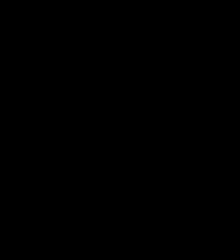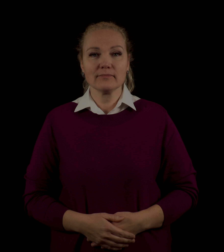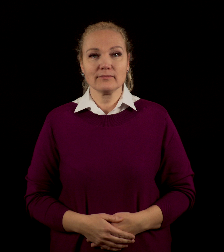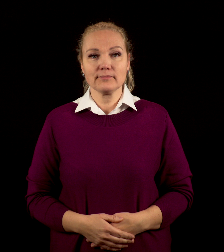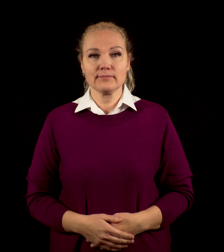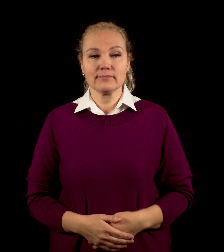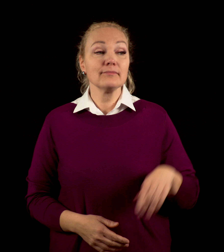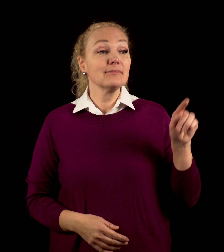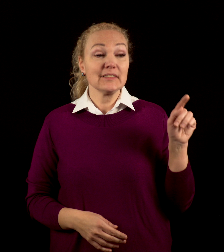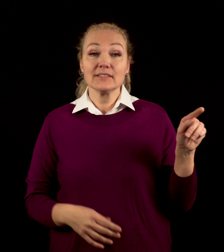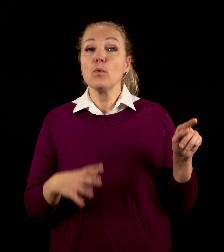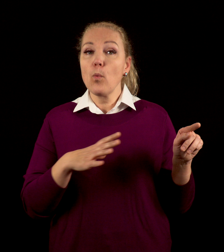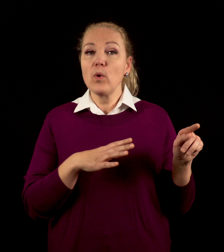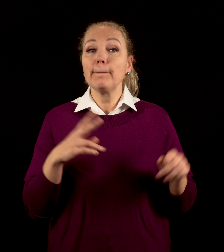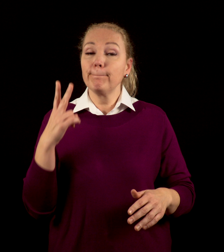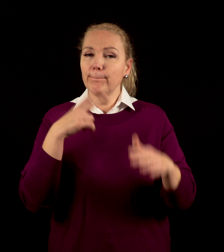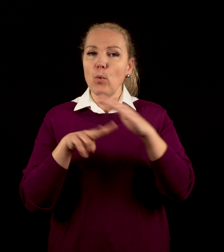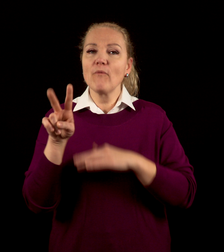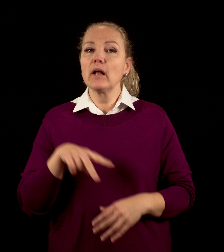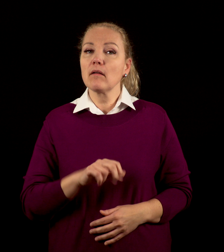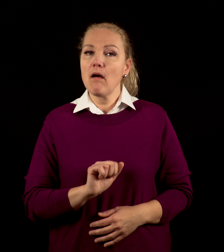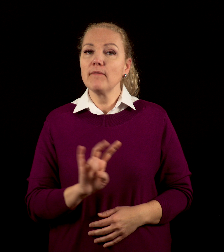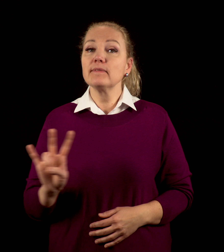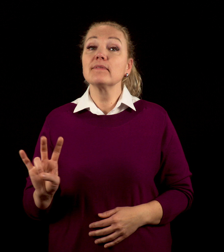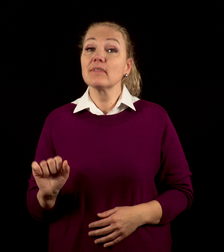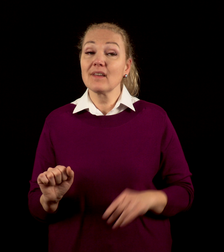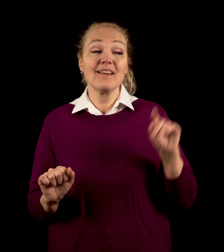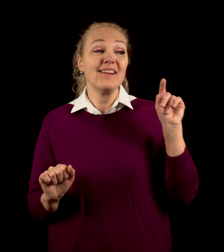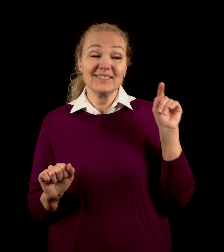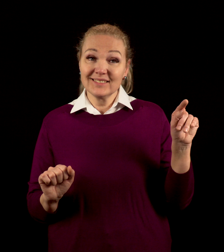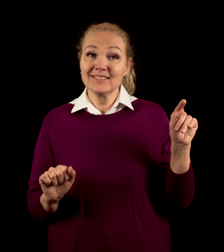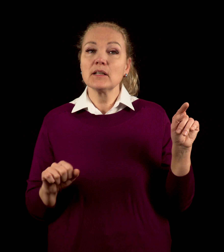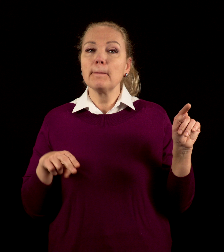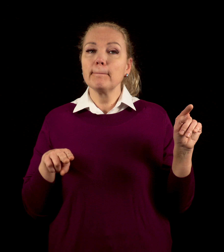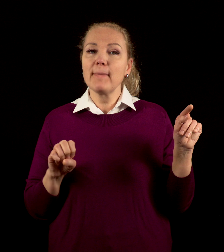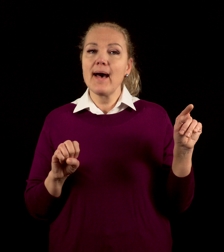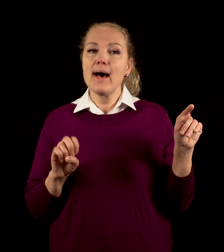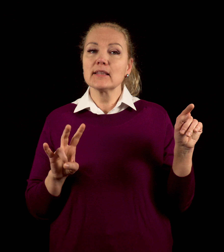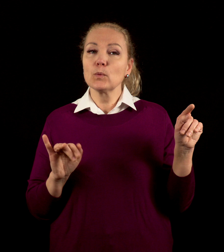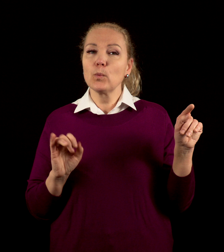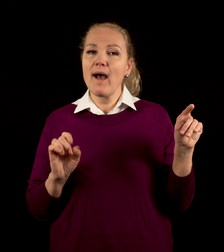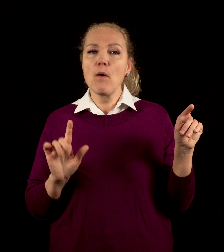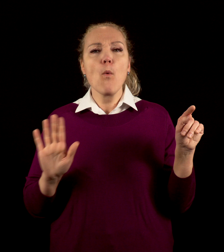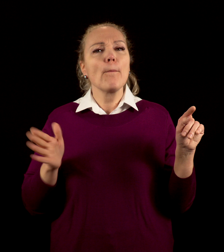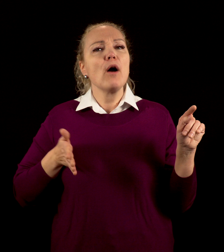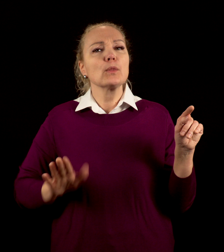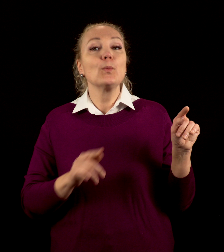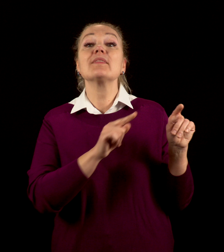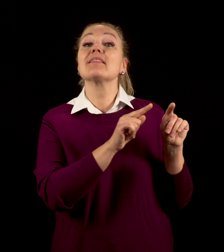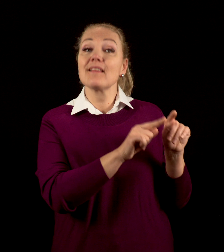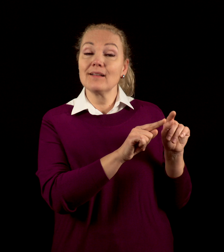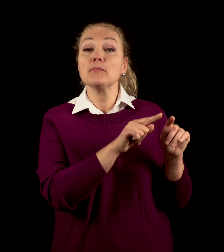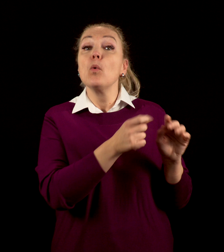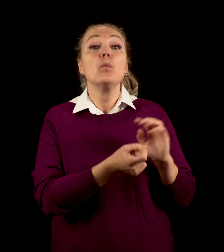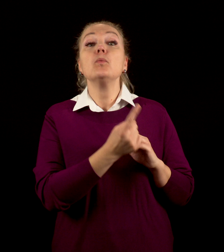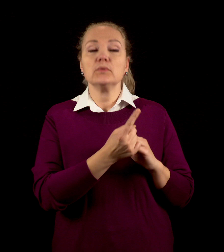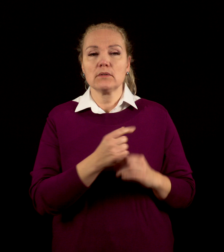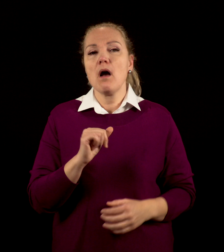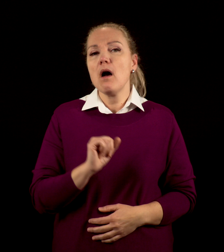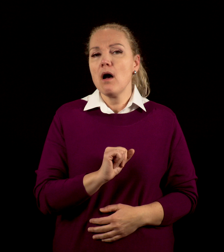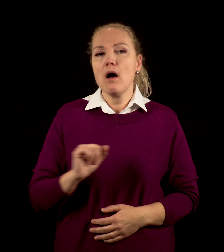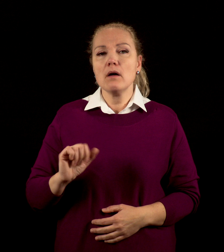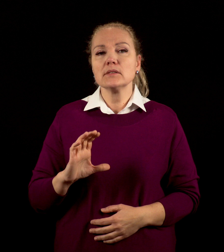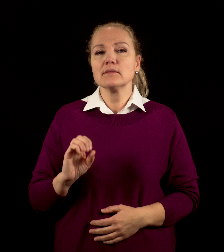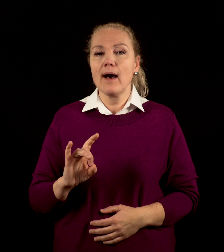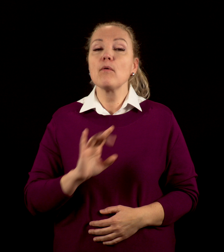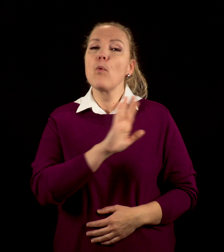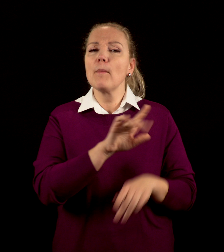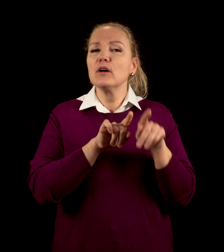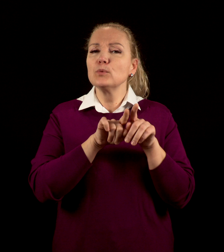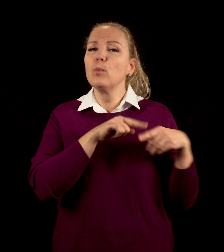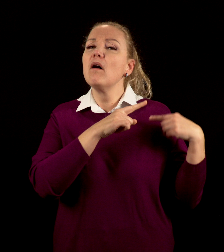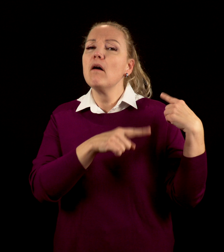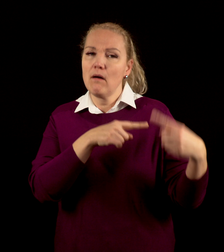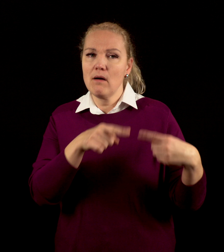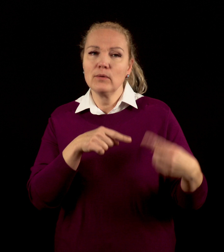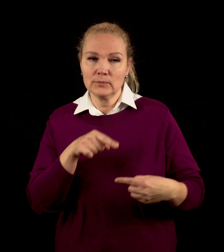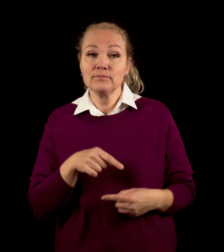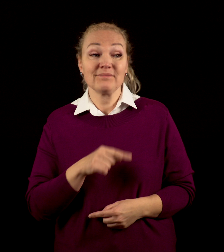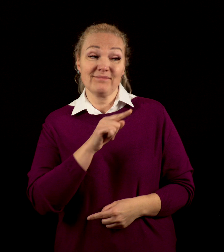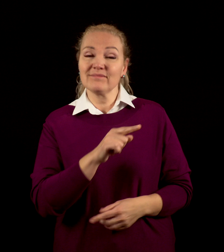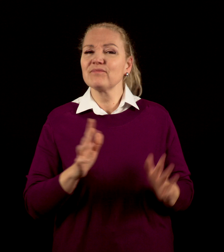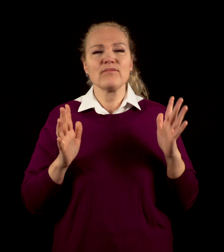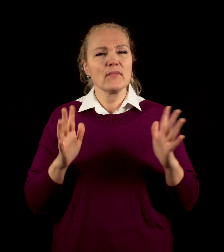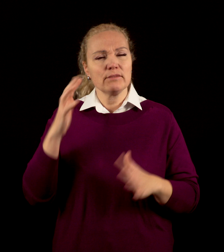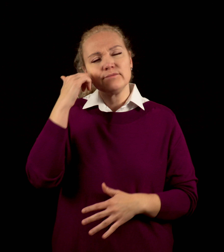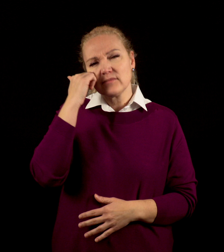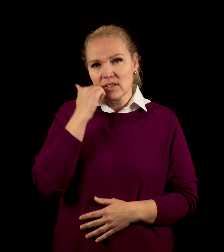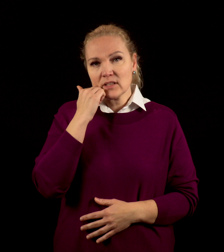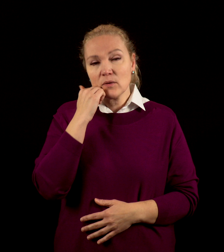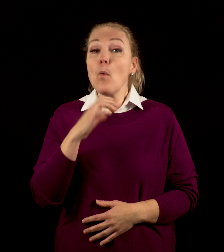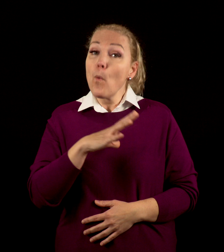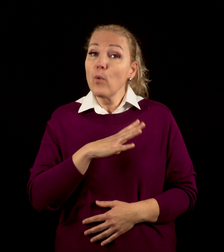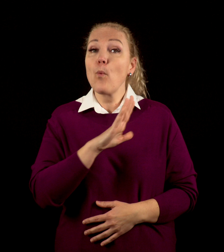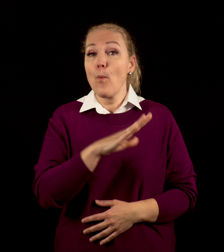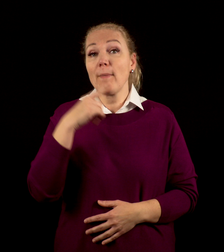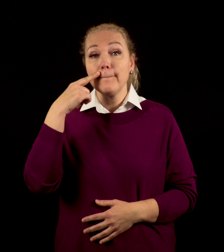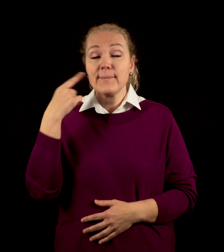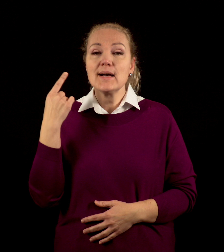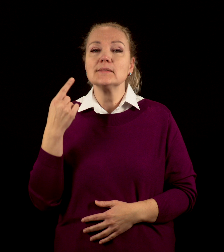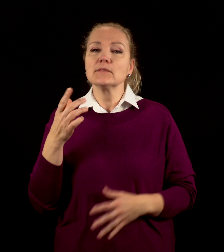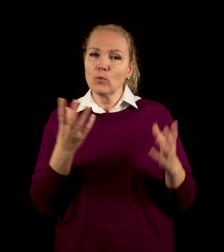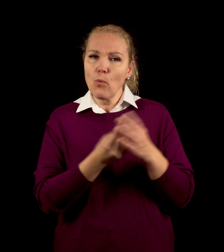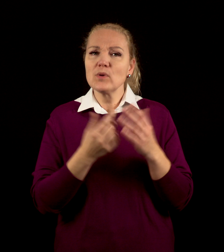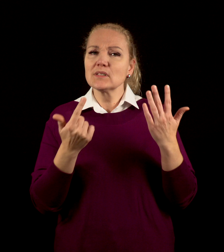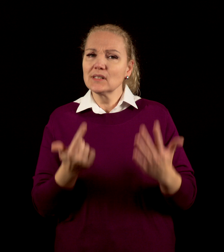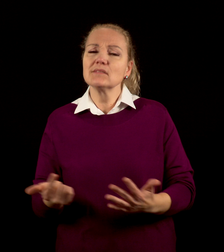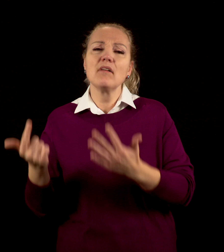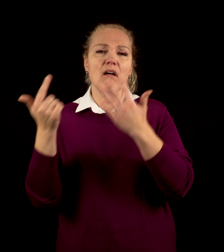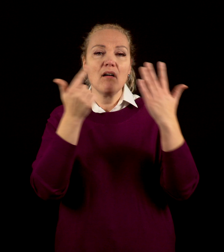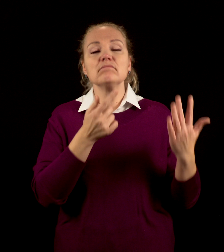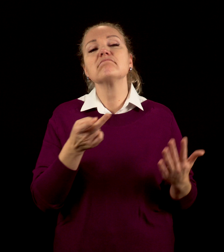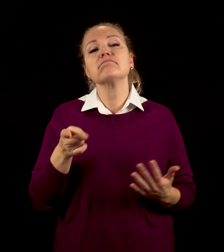There was also a prophetess named Anna, the daughter of Phanuel, of the tribe of Asher, who was well along in years.